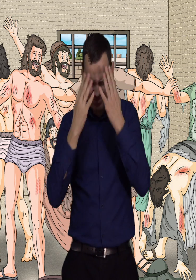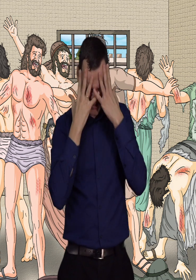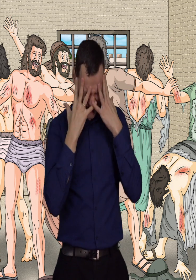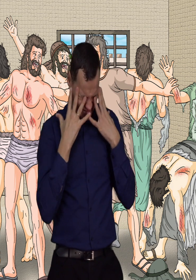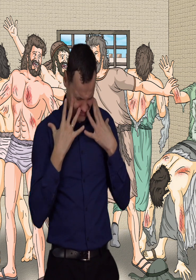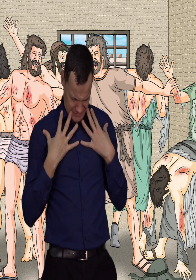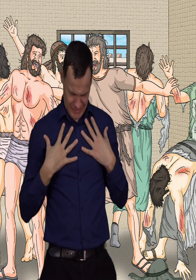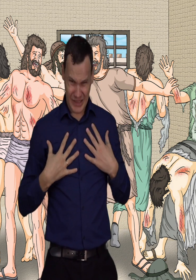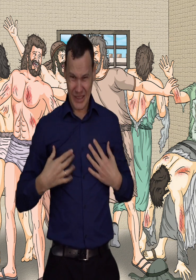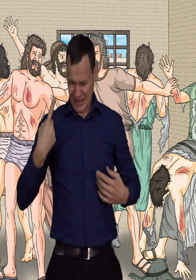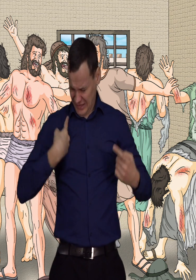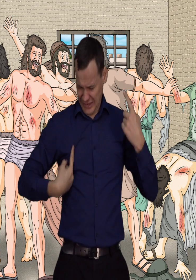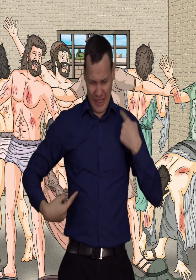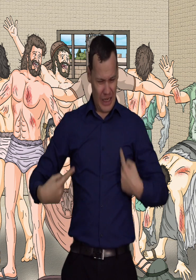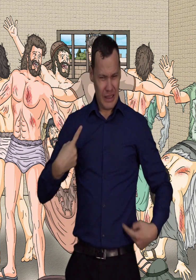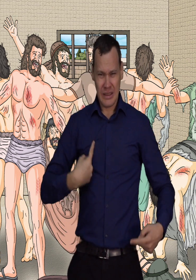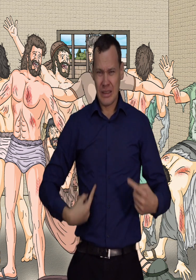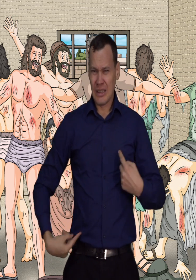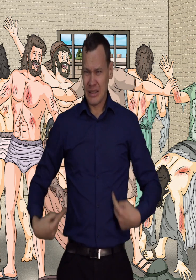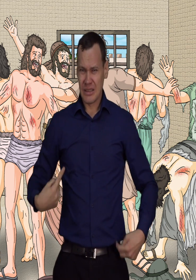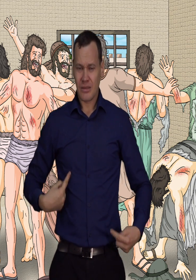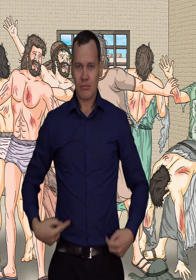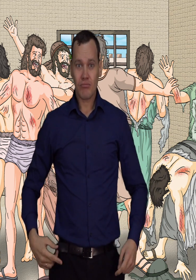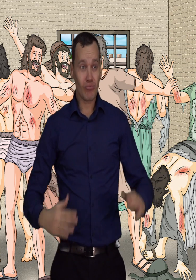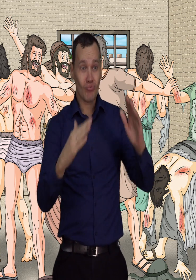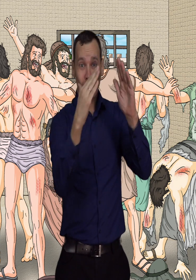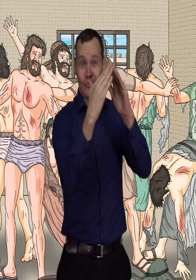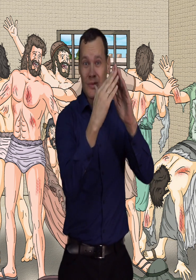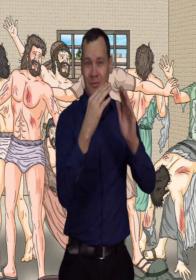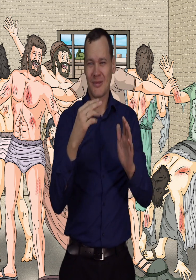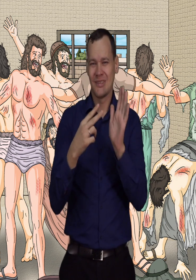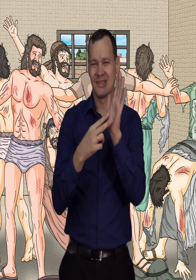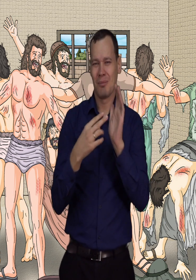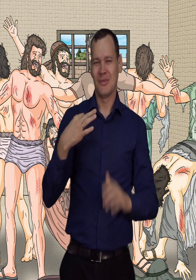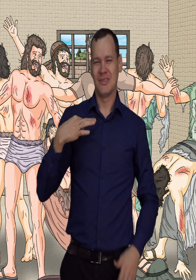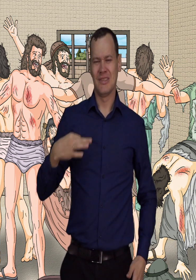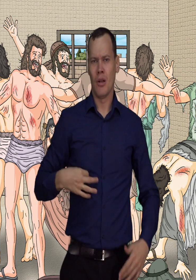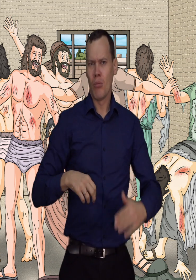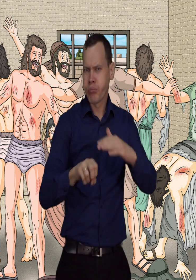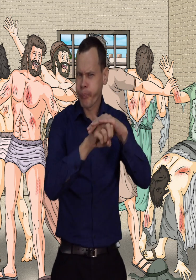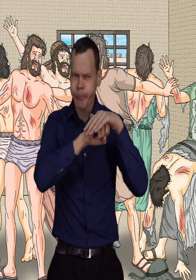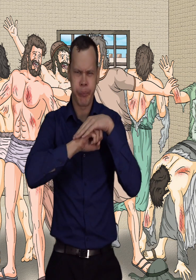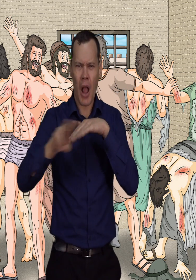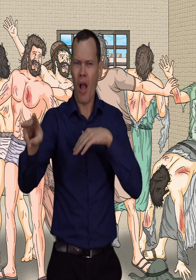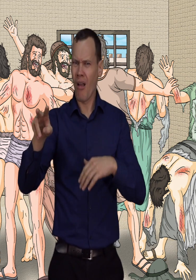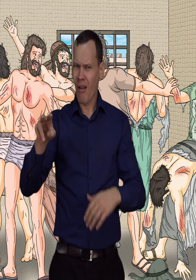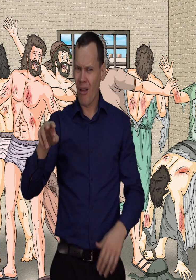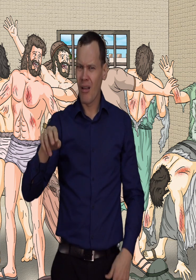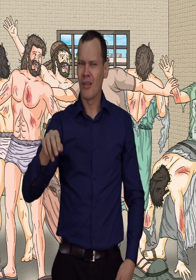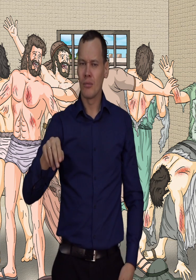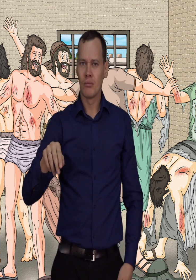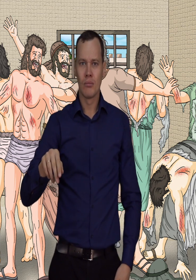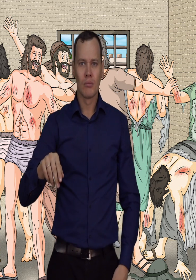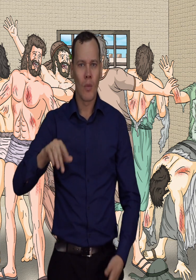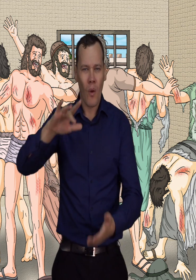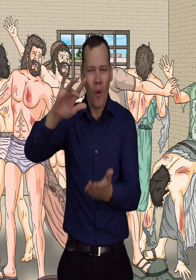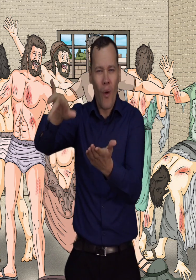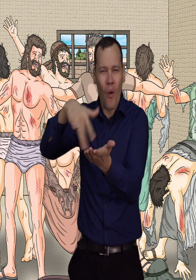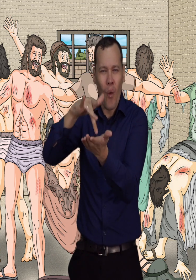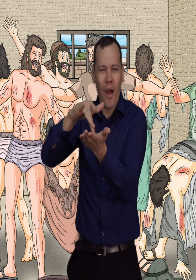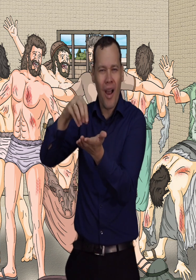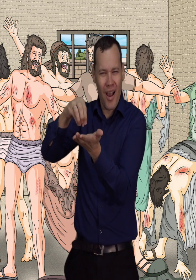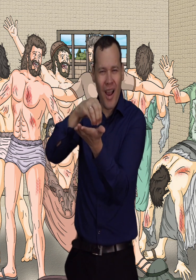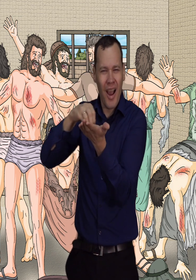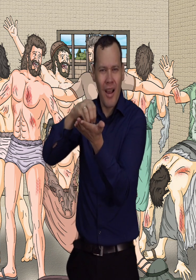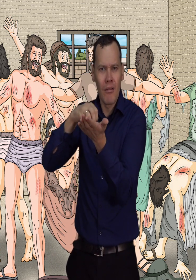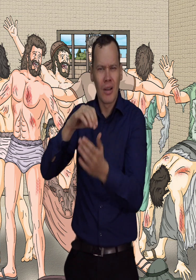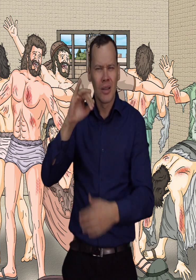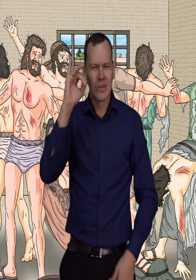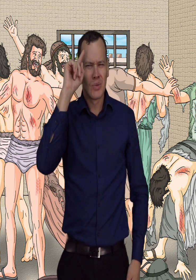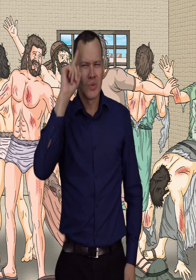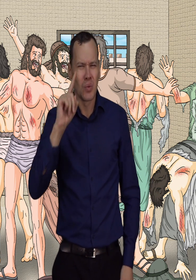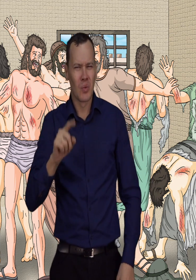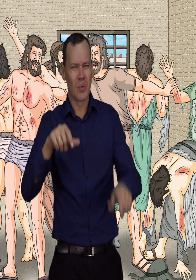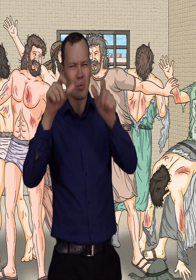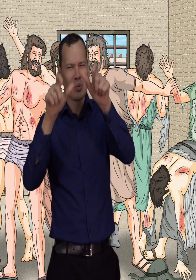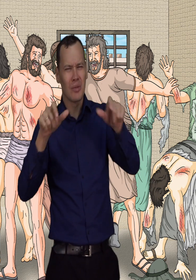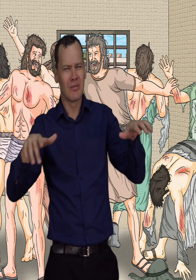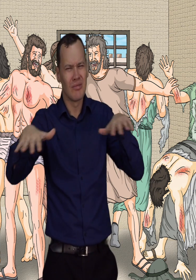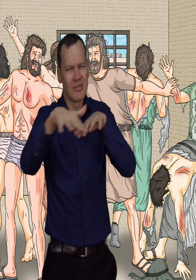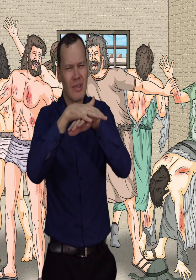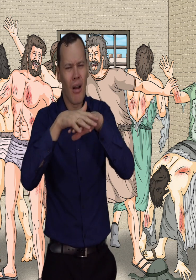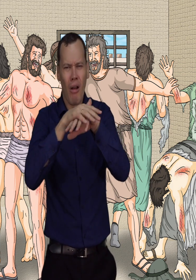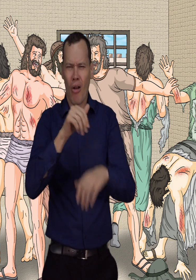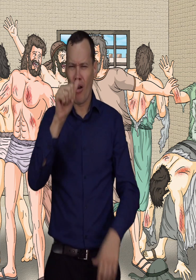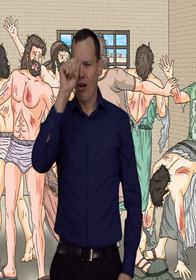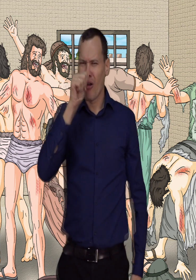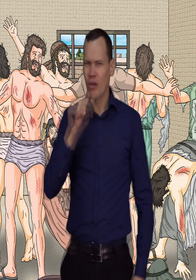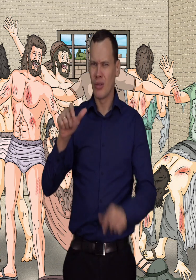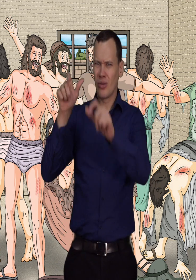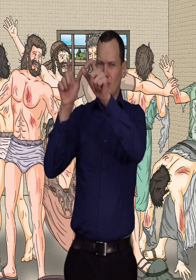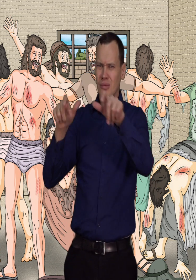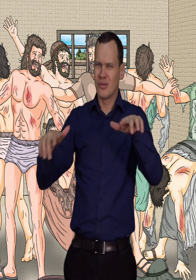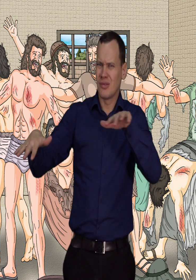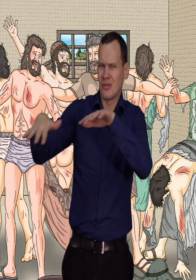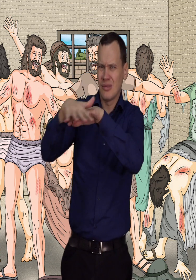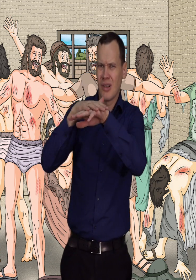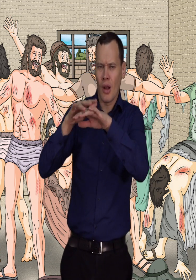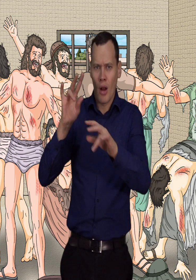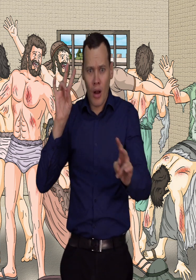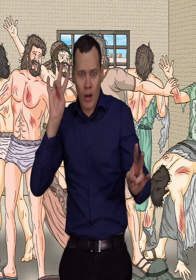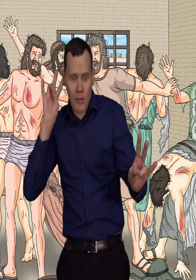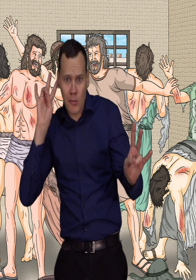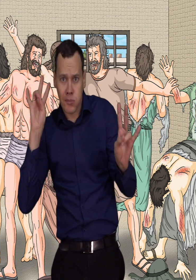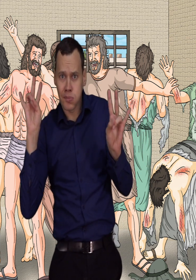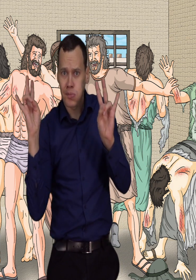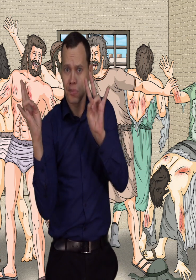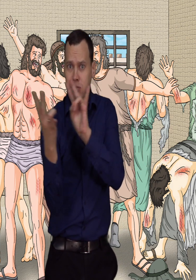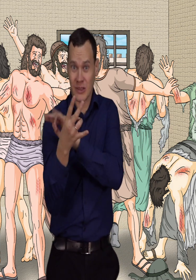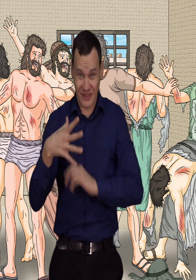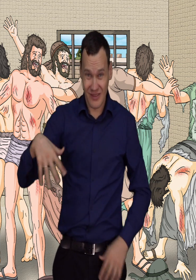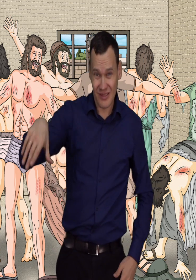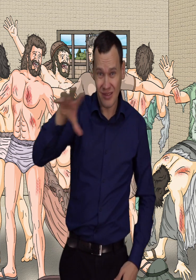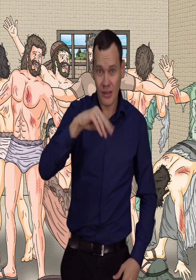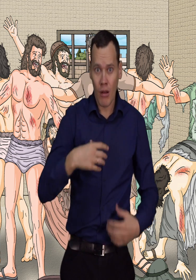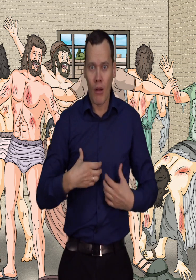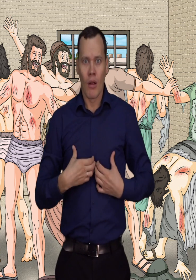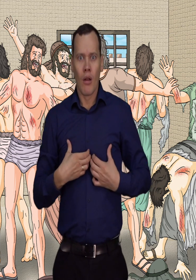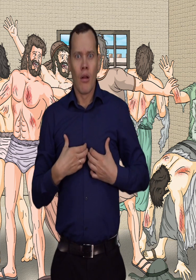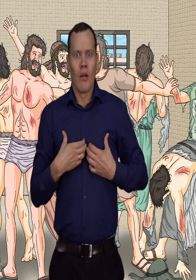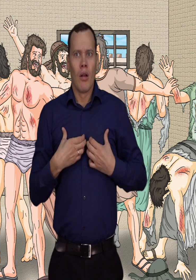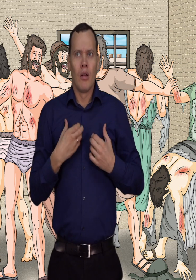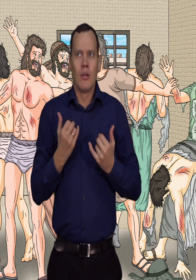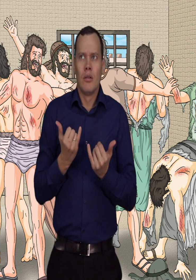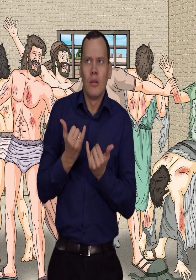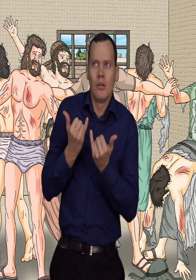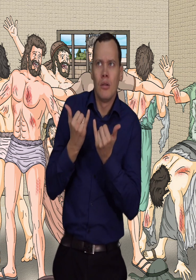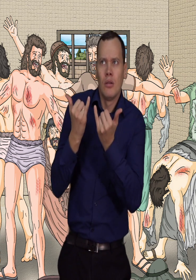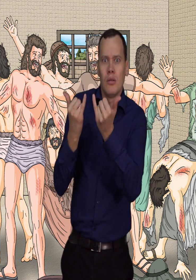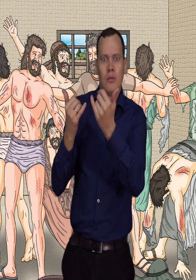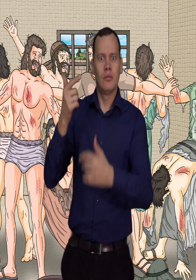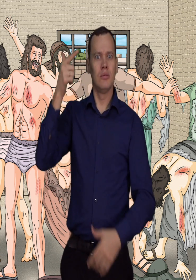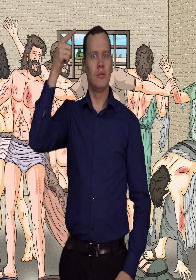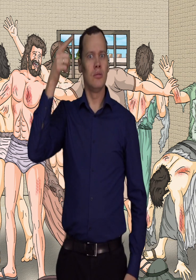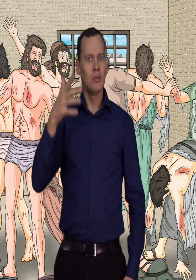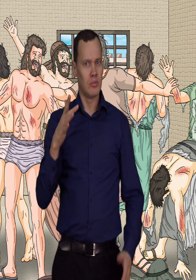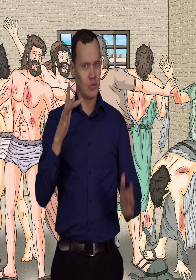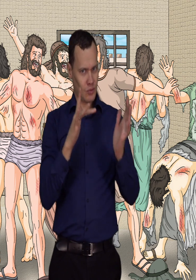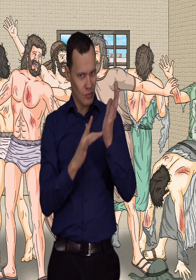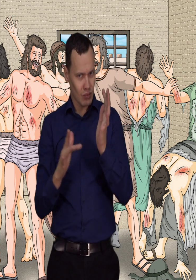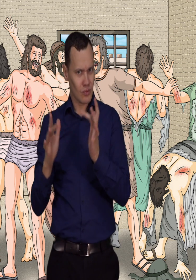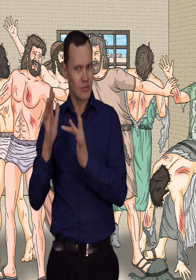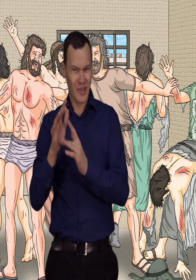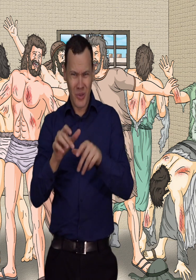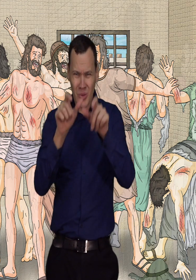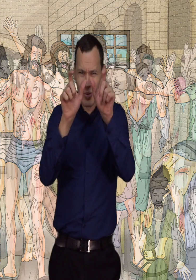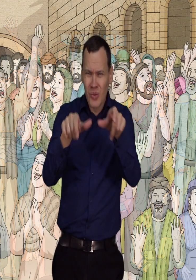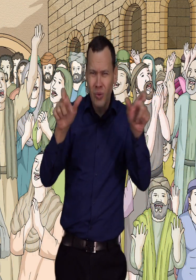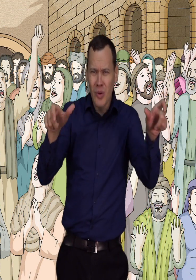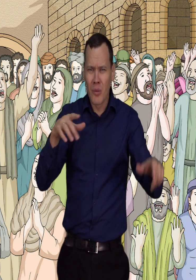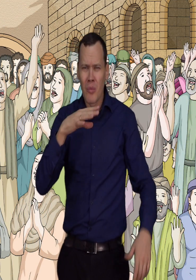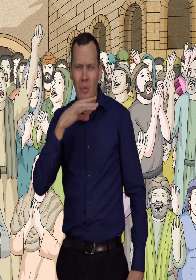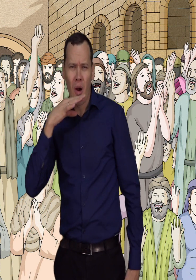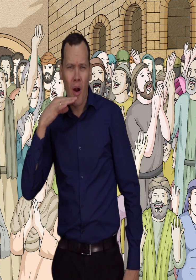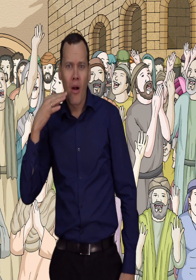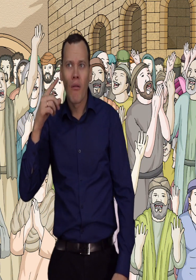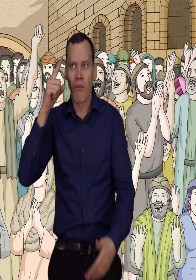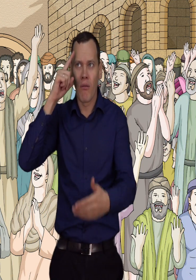The attack was so violent that they ran out of the house naked and wounded.